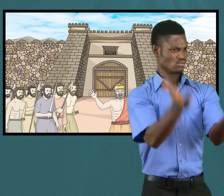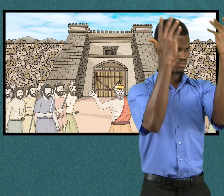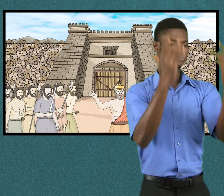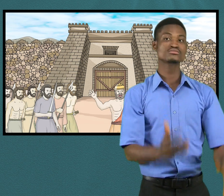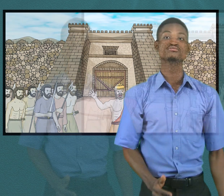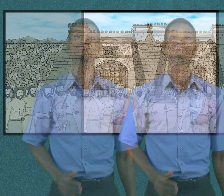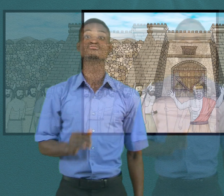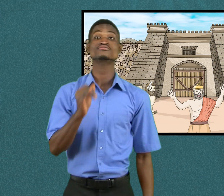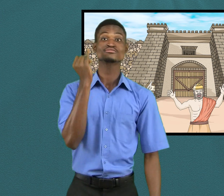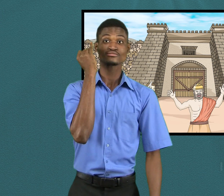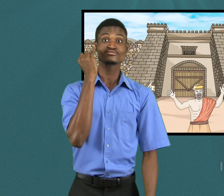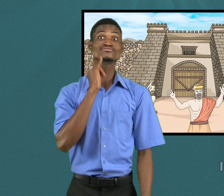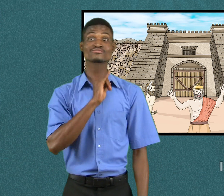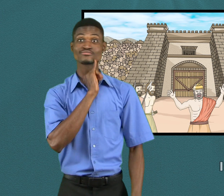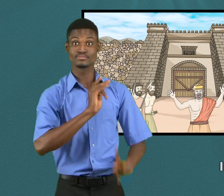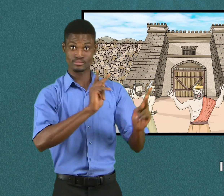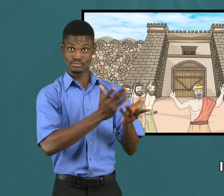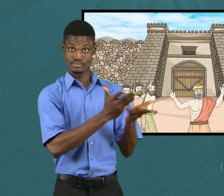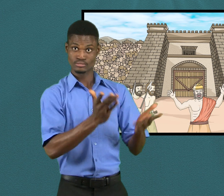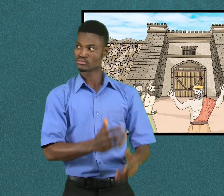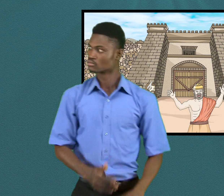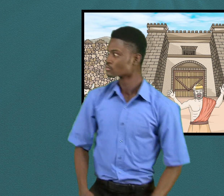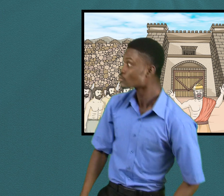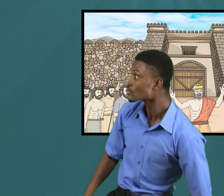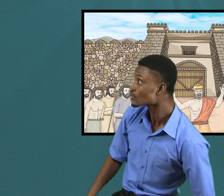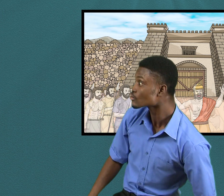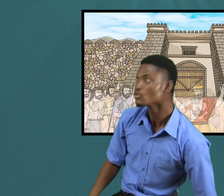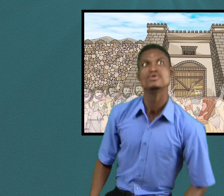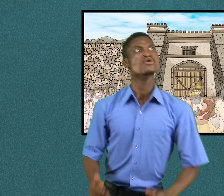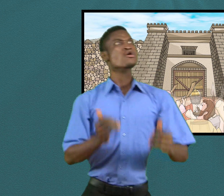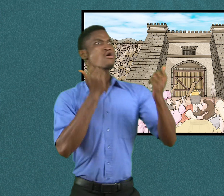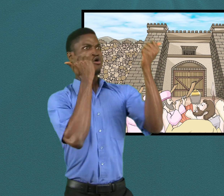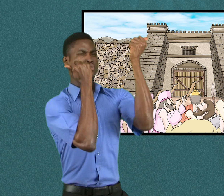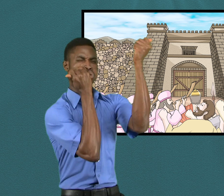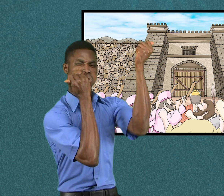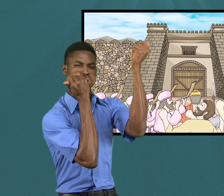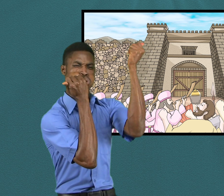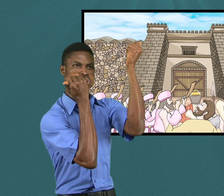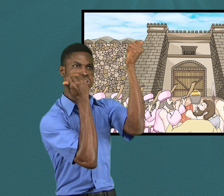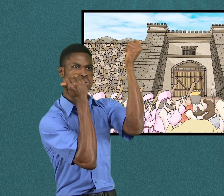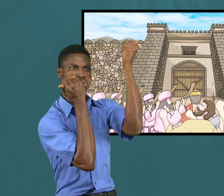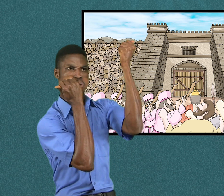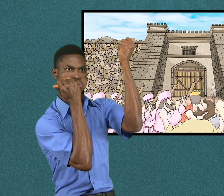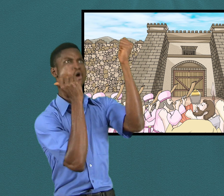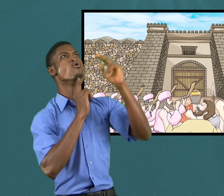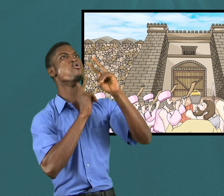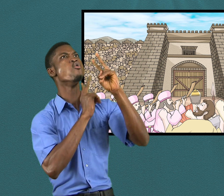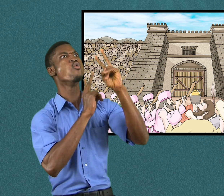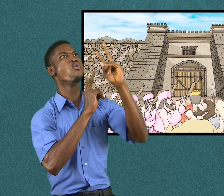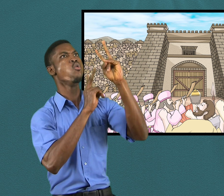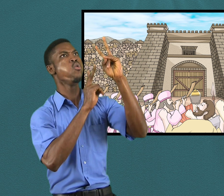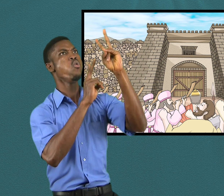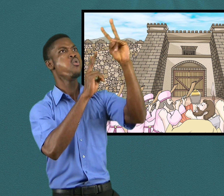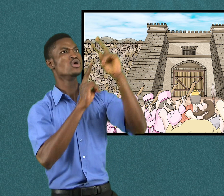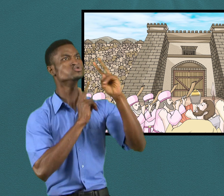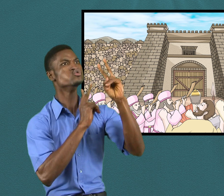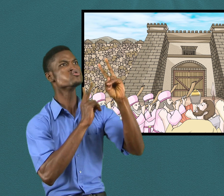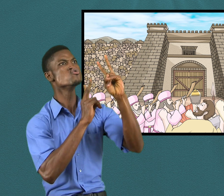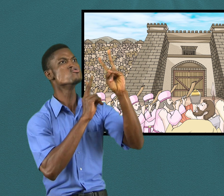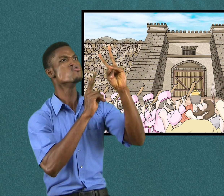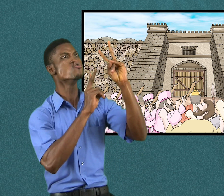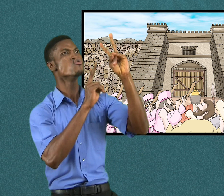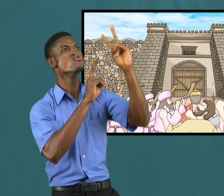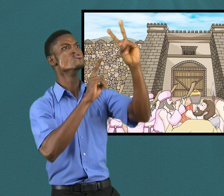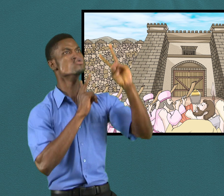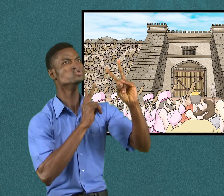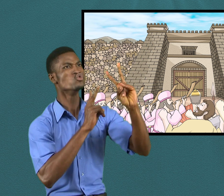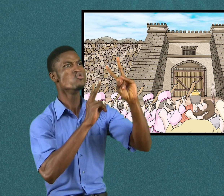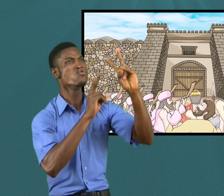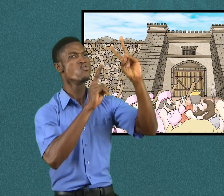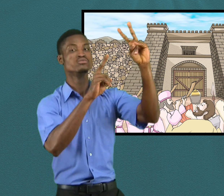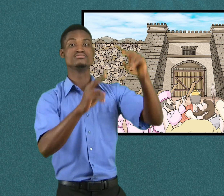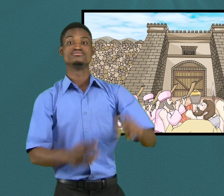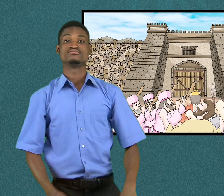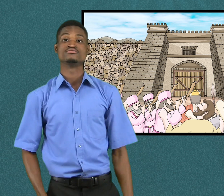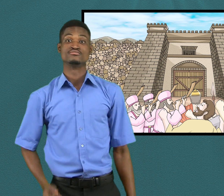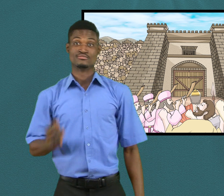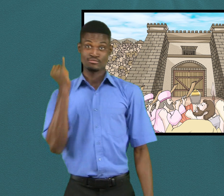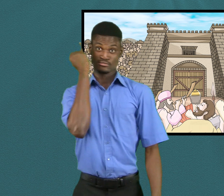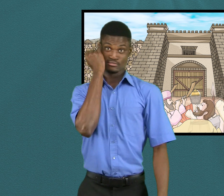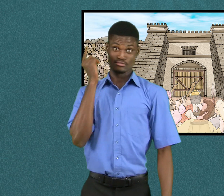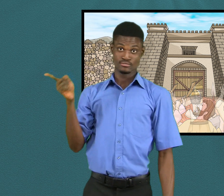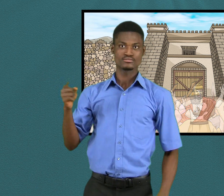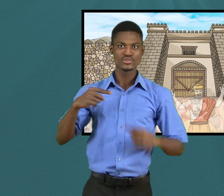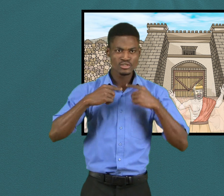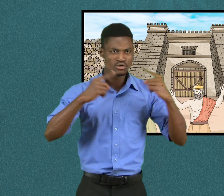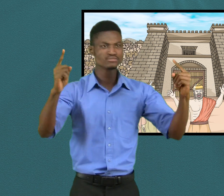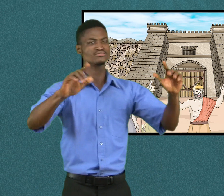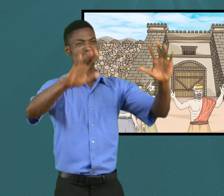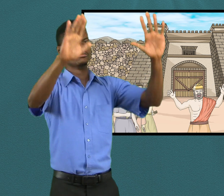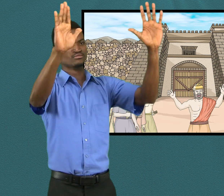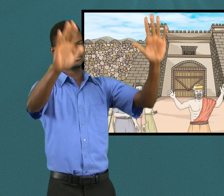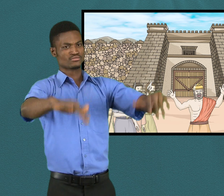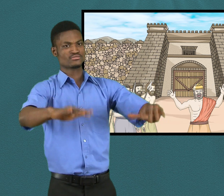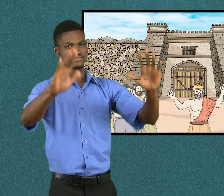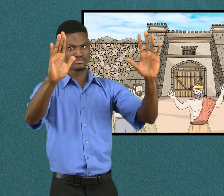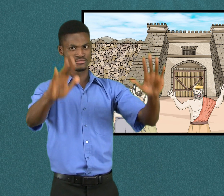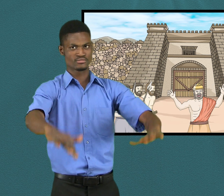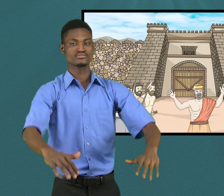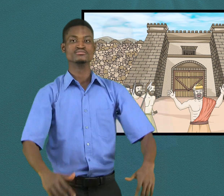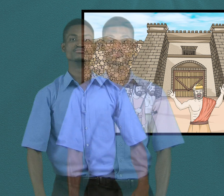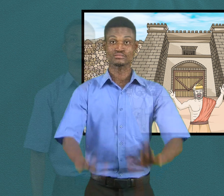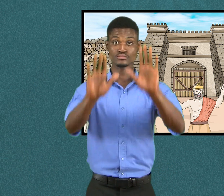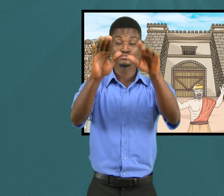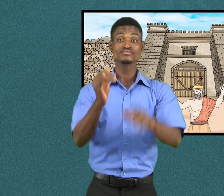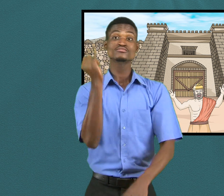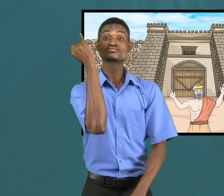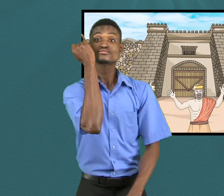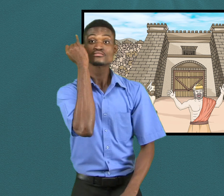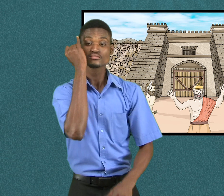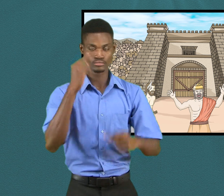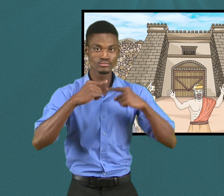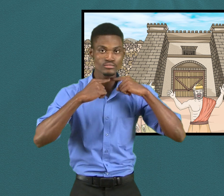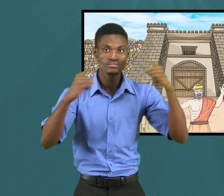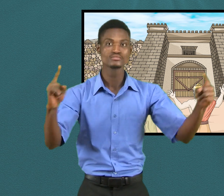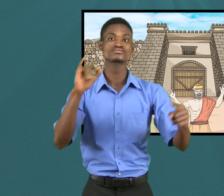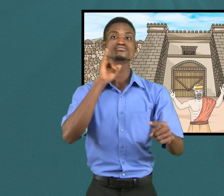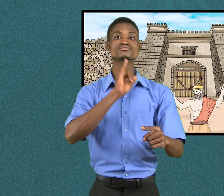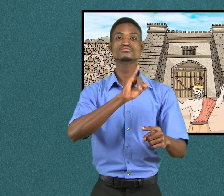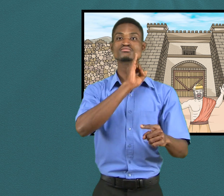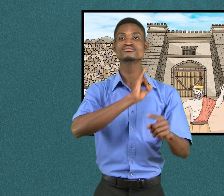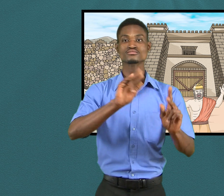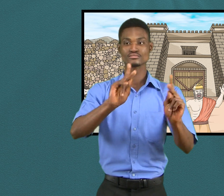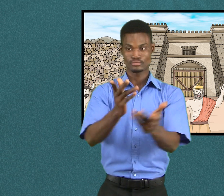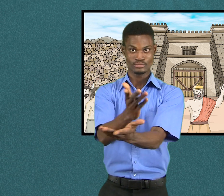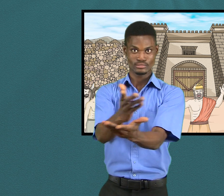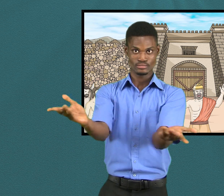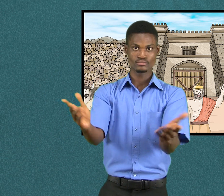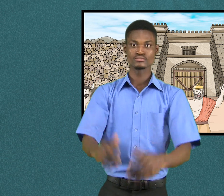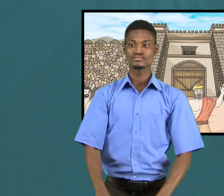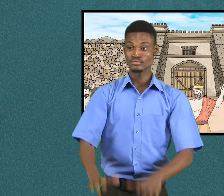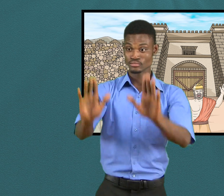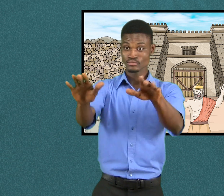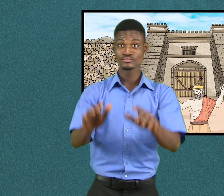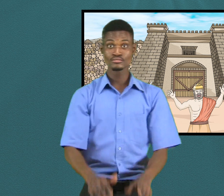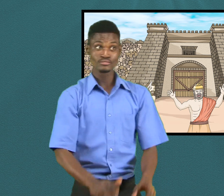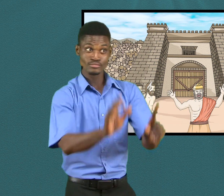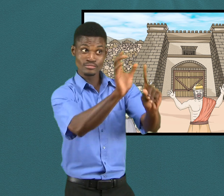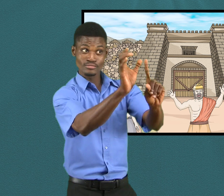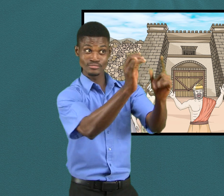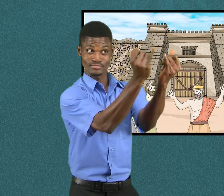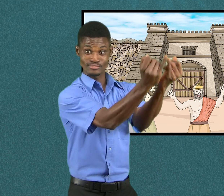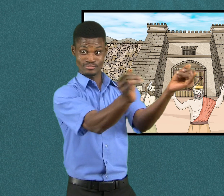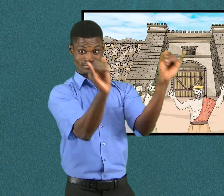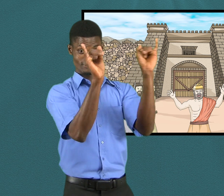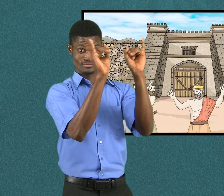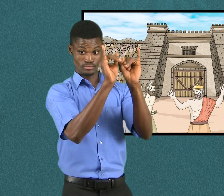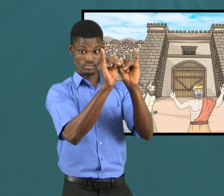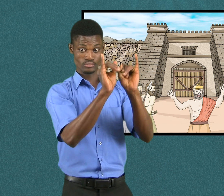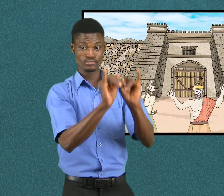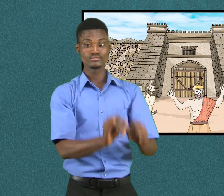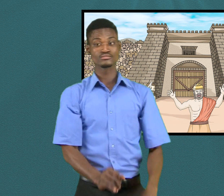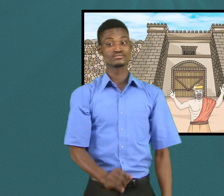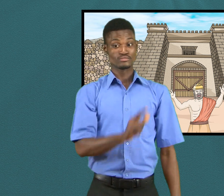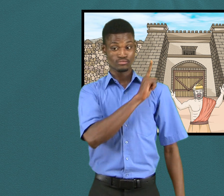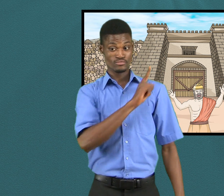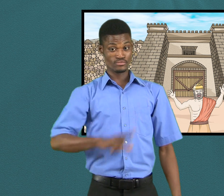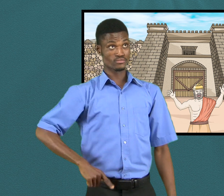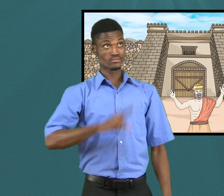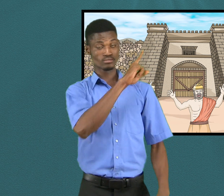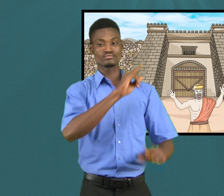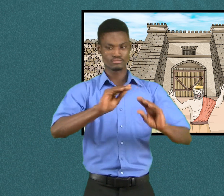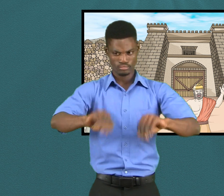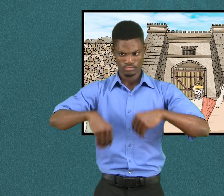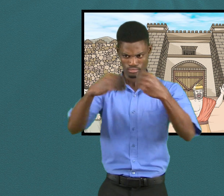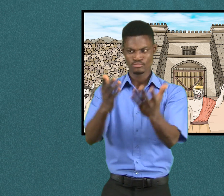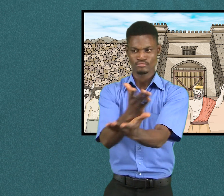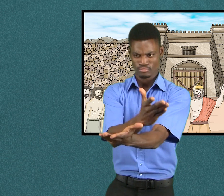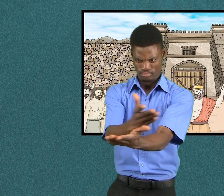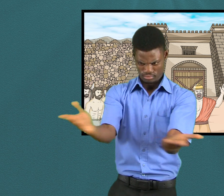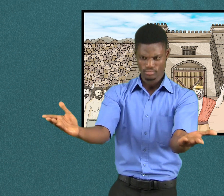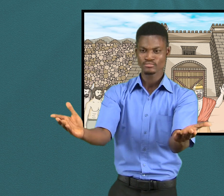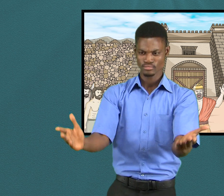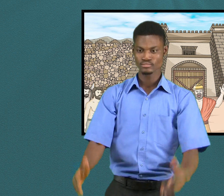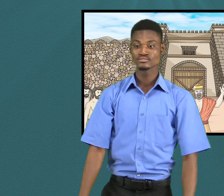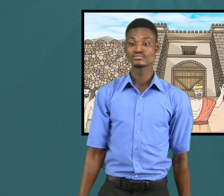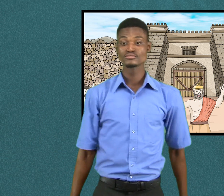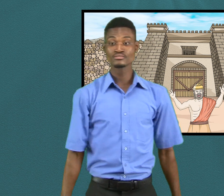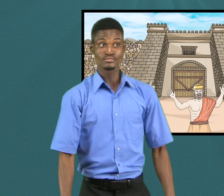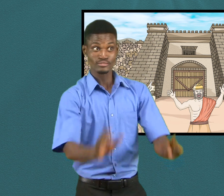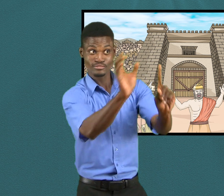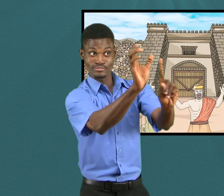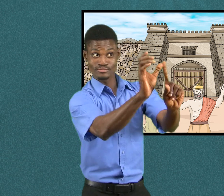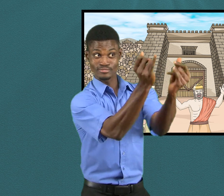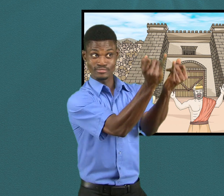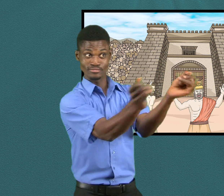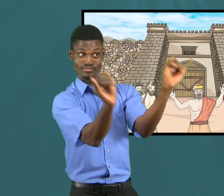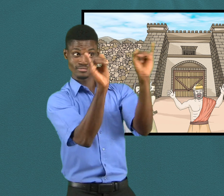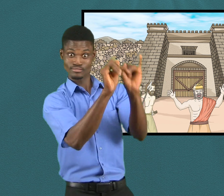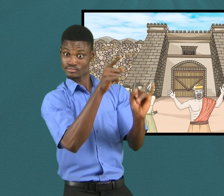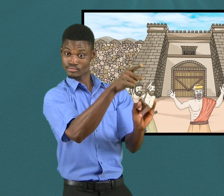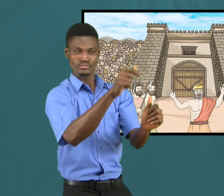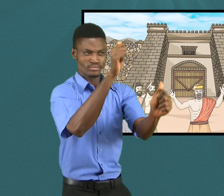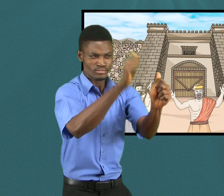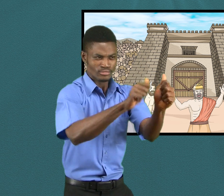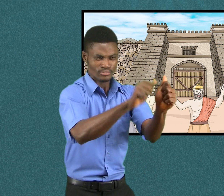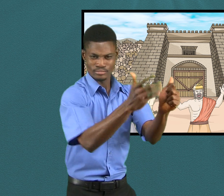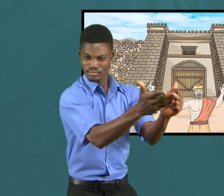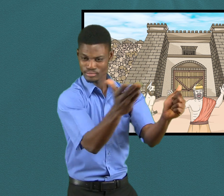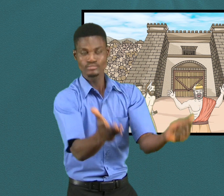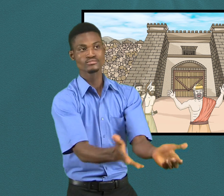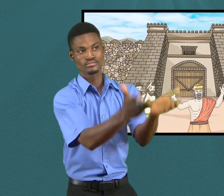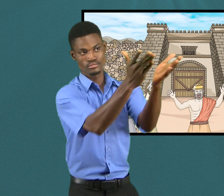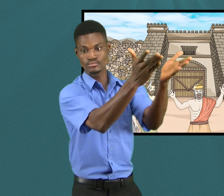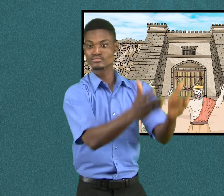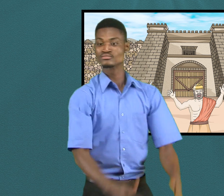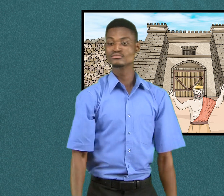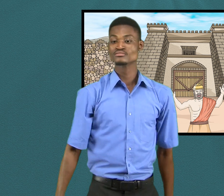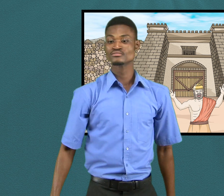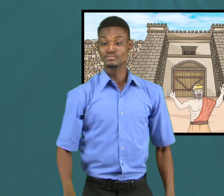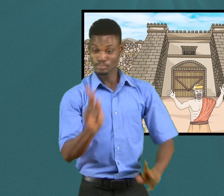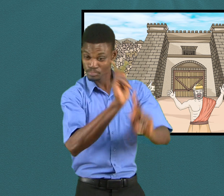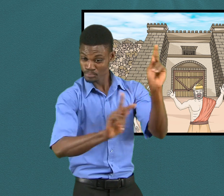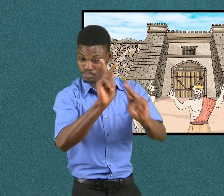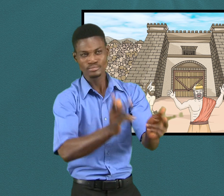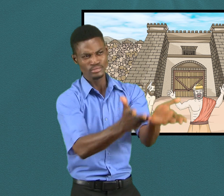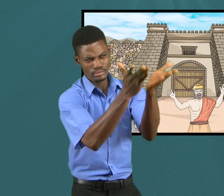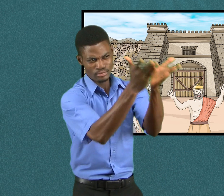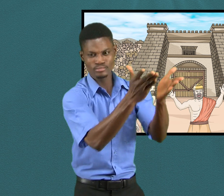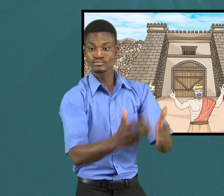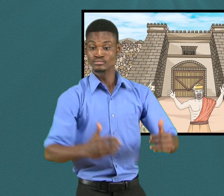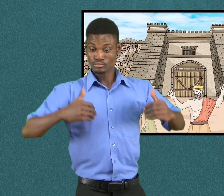For the LORD has given you the city! Now the city and everything in it must be devoted to the LORD for destruction.